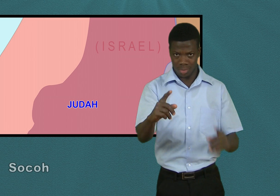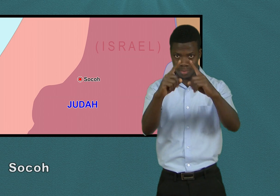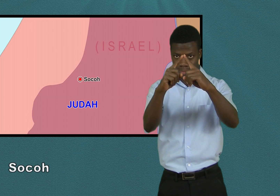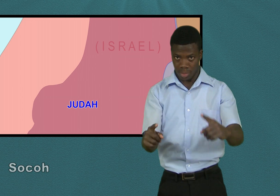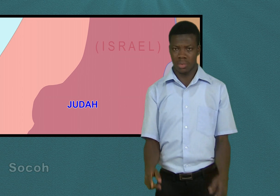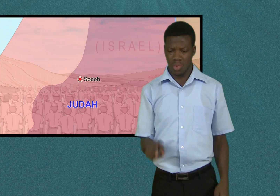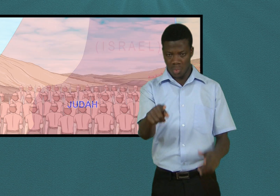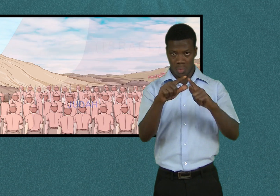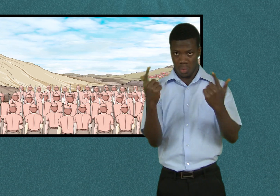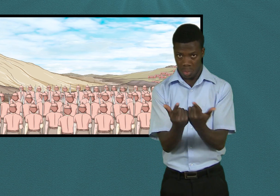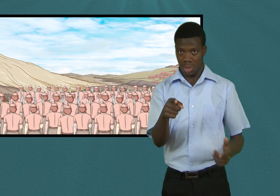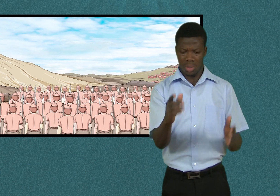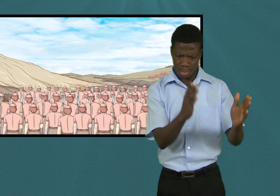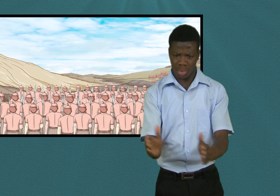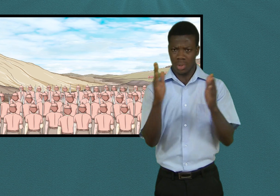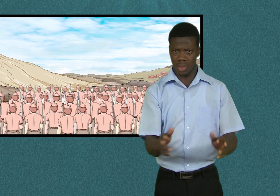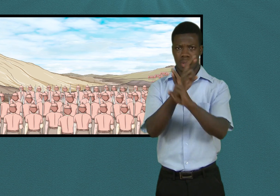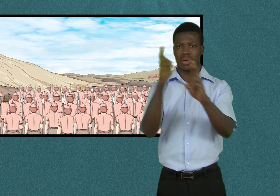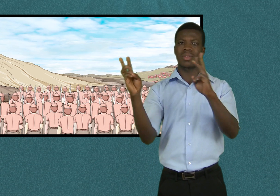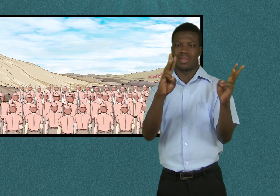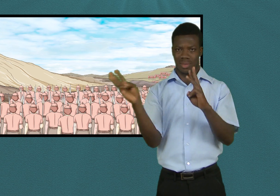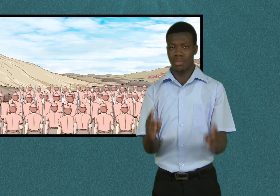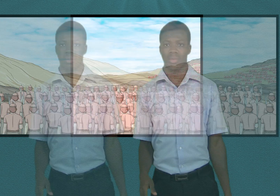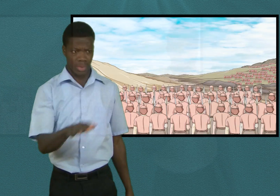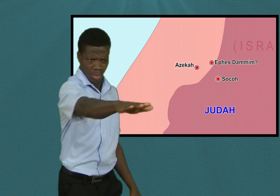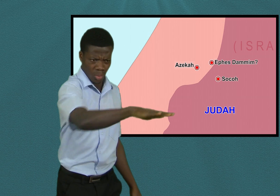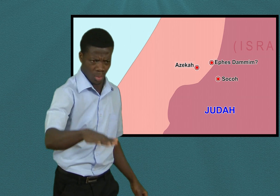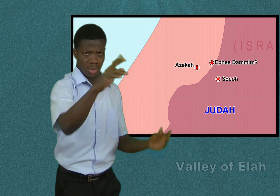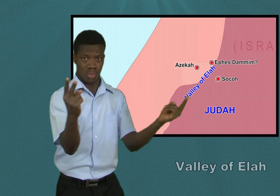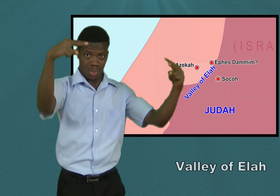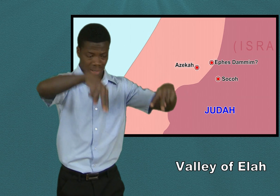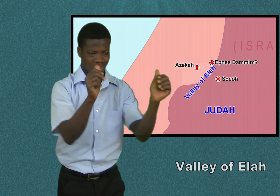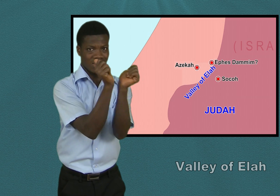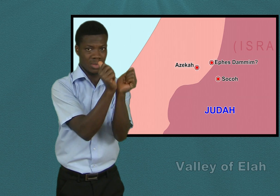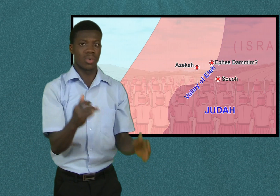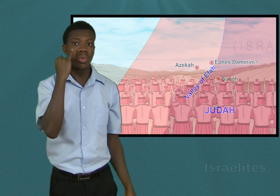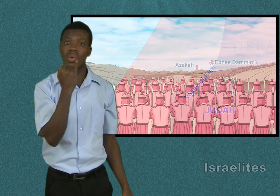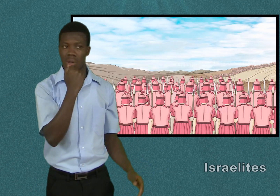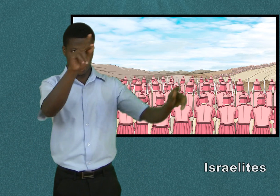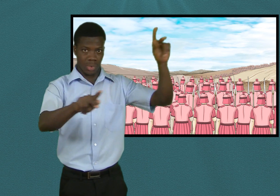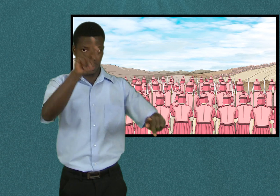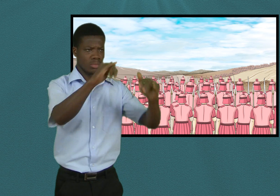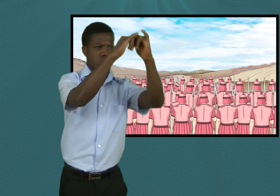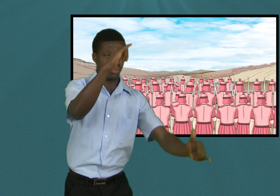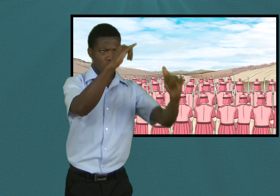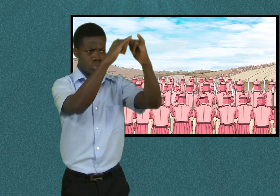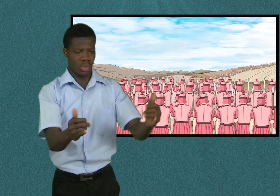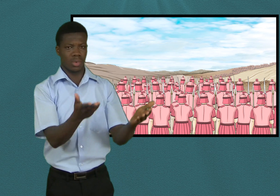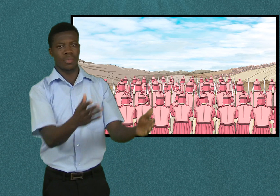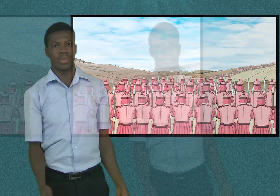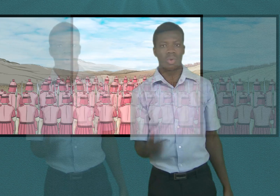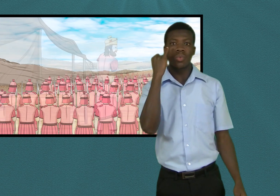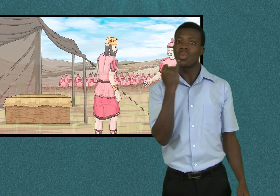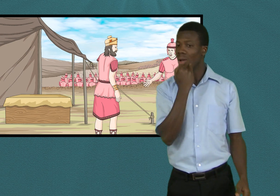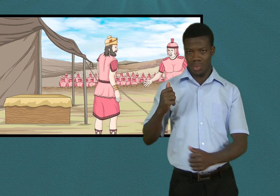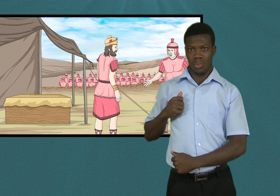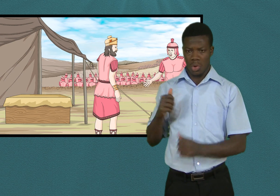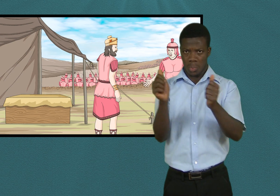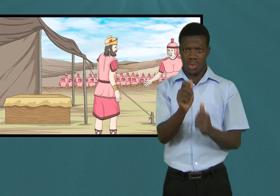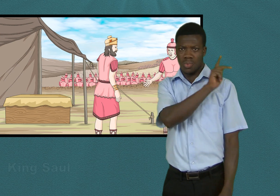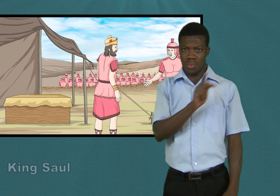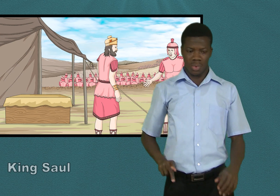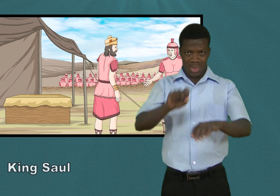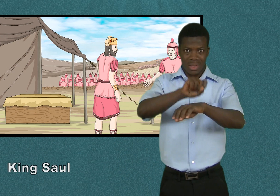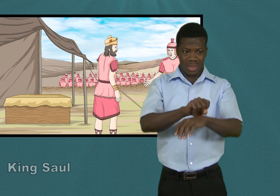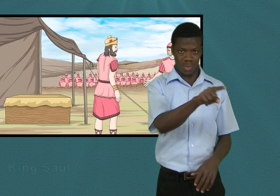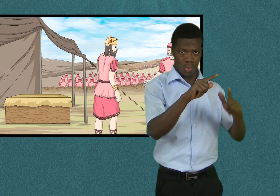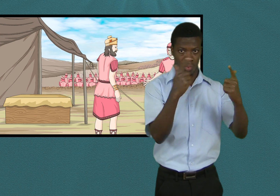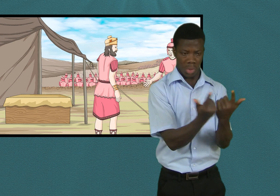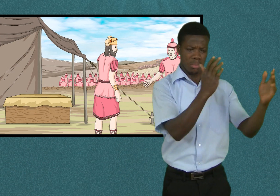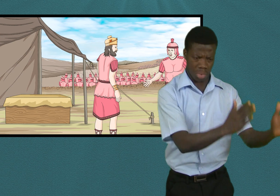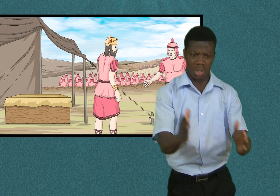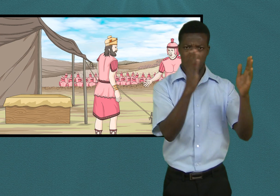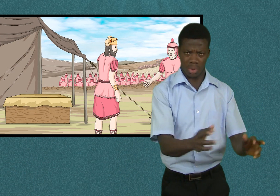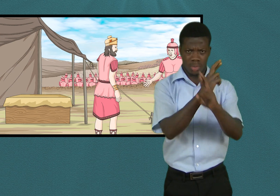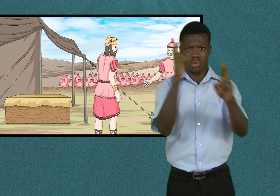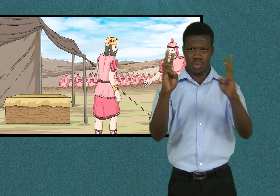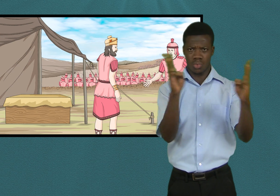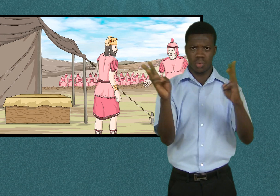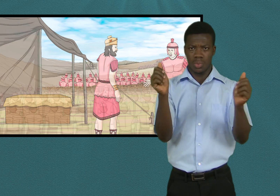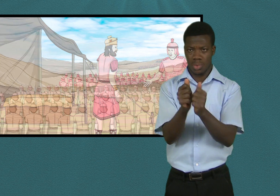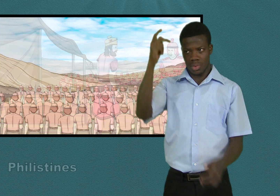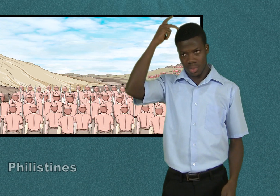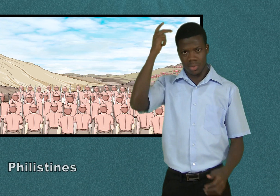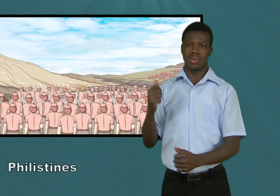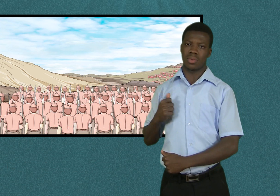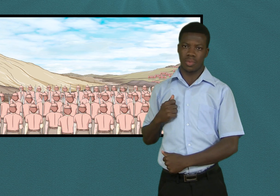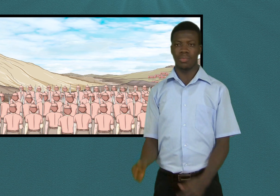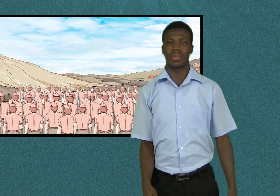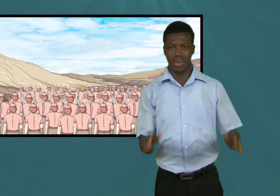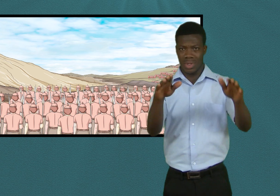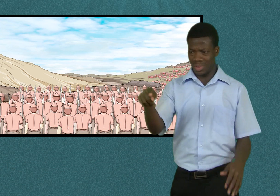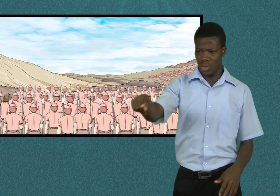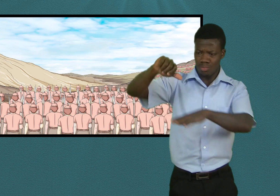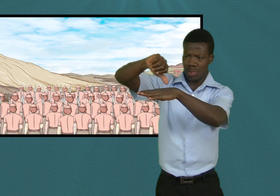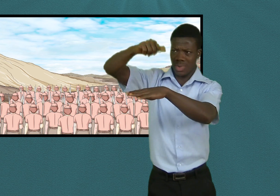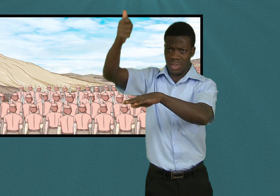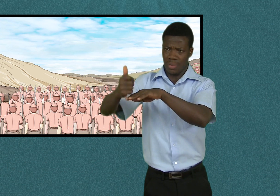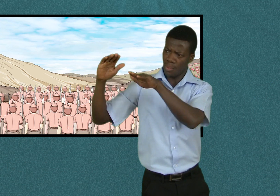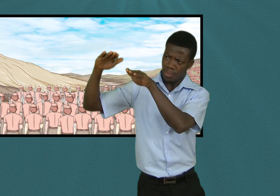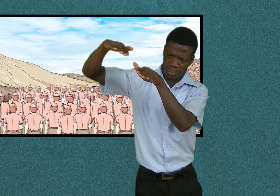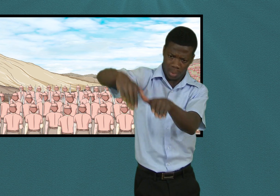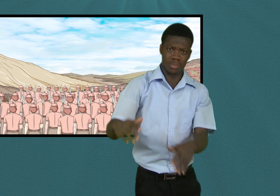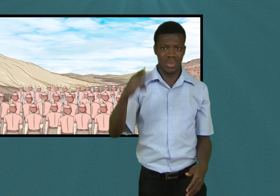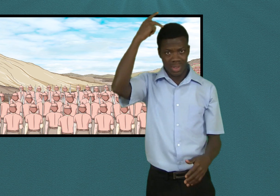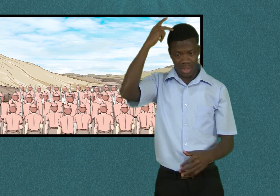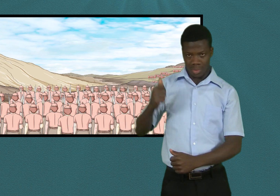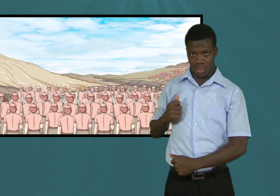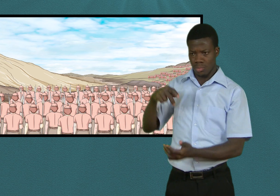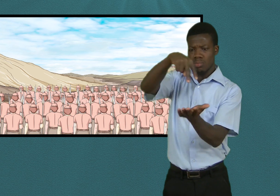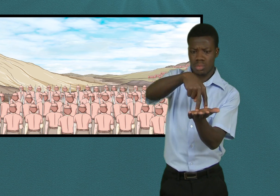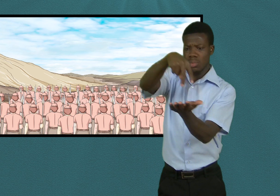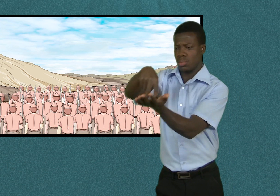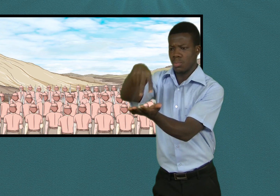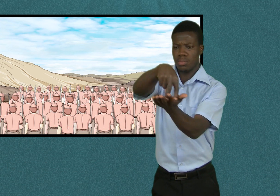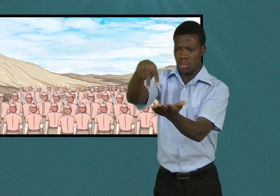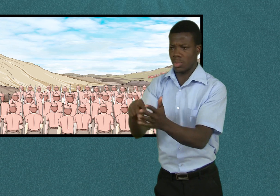Saul and the men of Israel assembled and camped in the Valley of Elah, arraying themselves for battle against the Philistines.